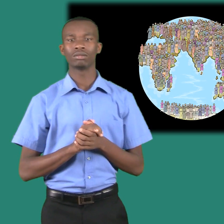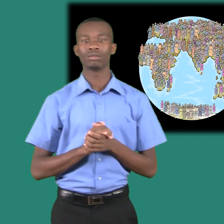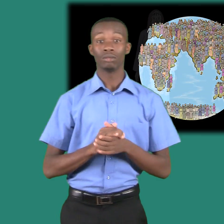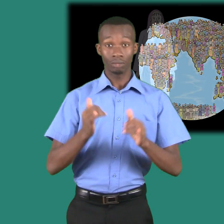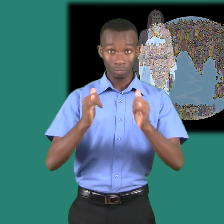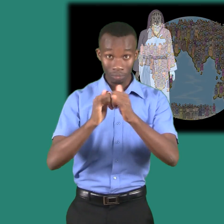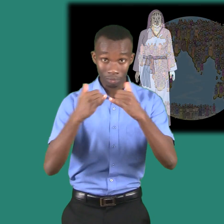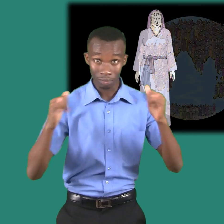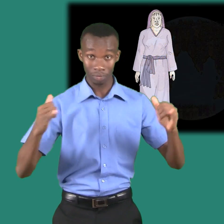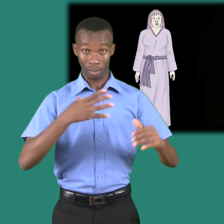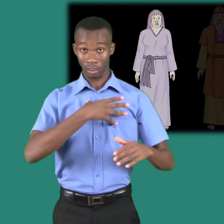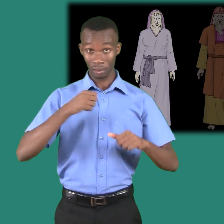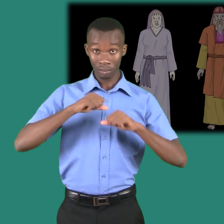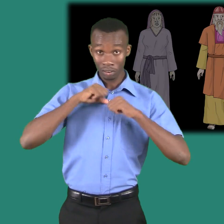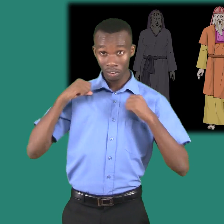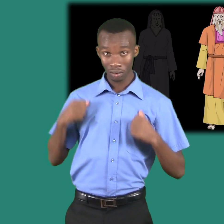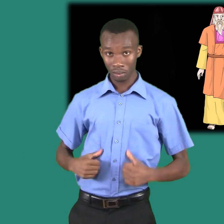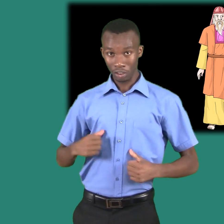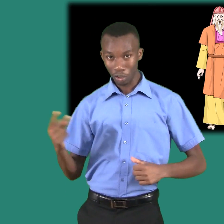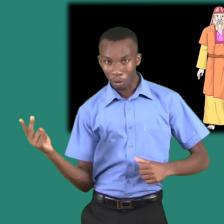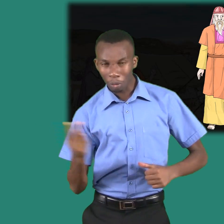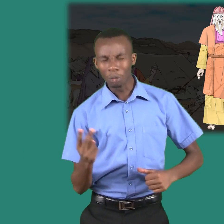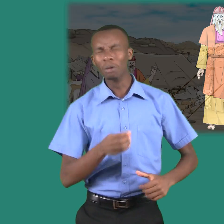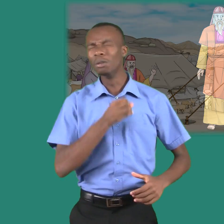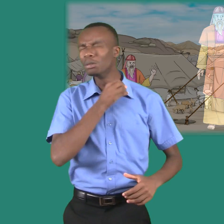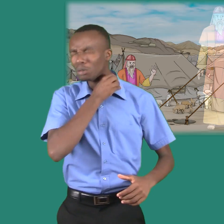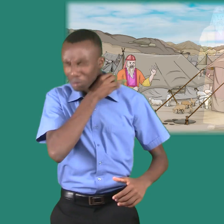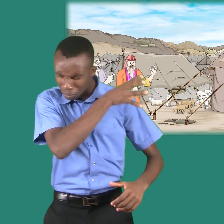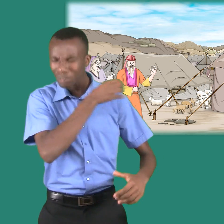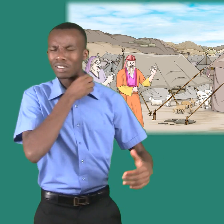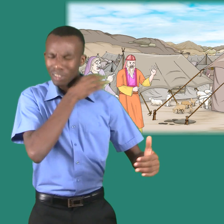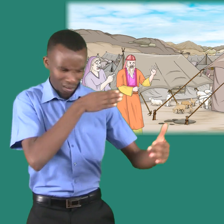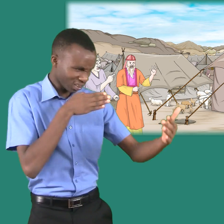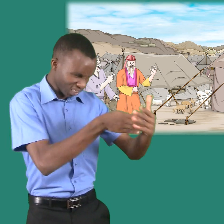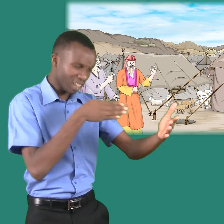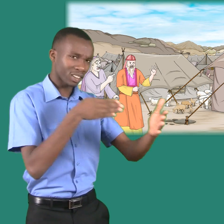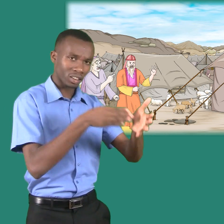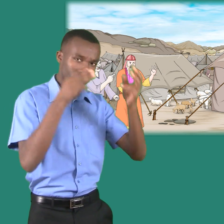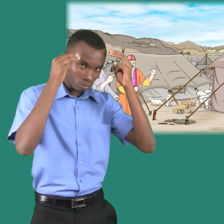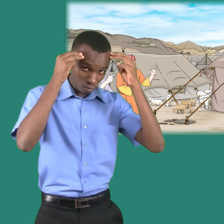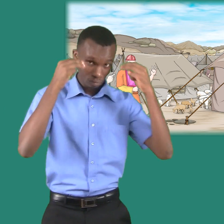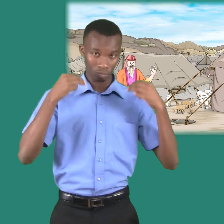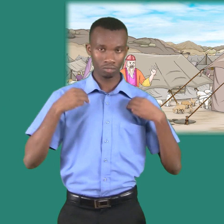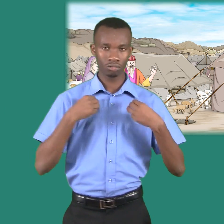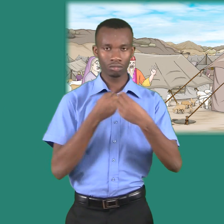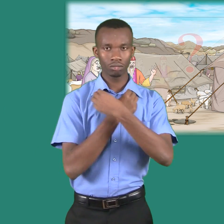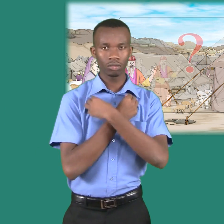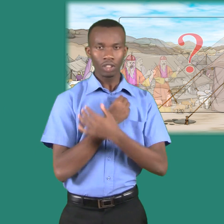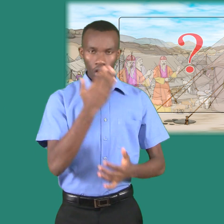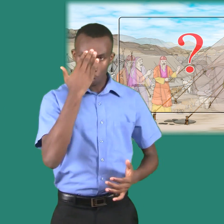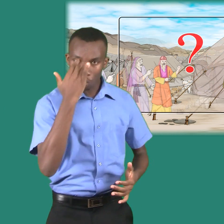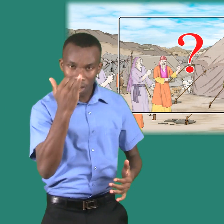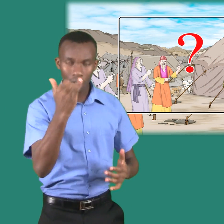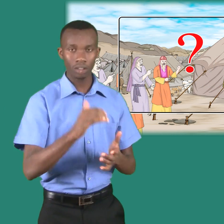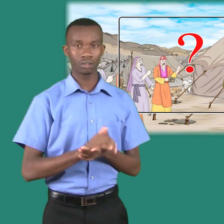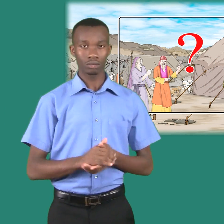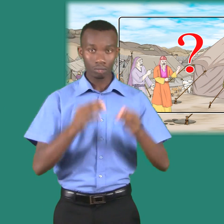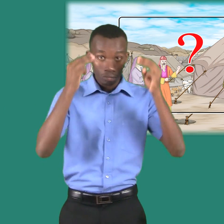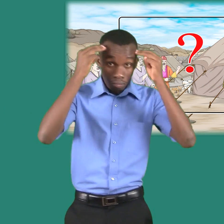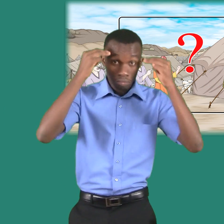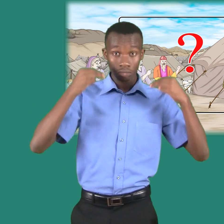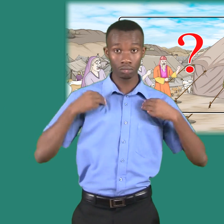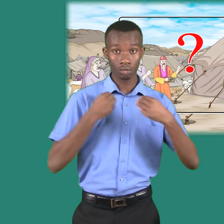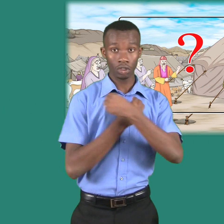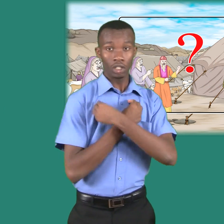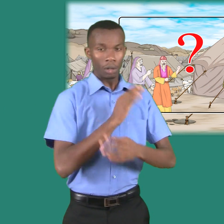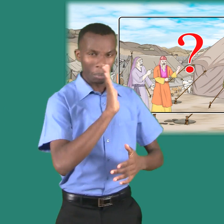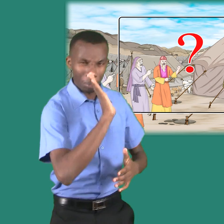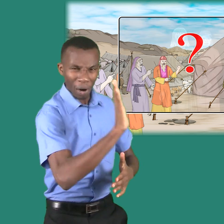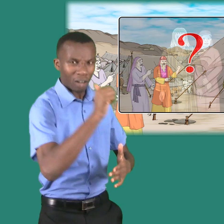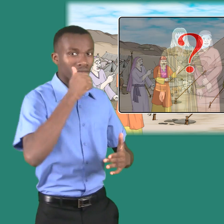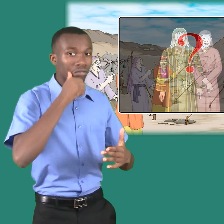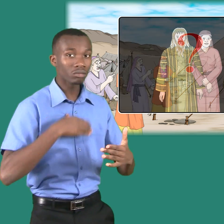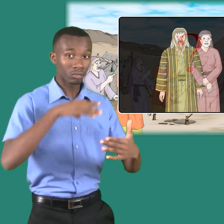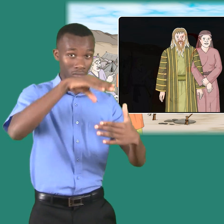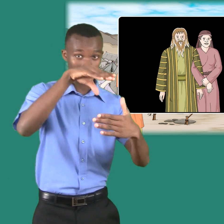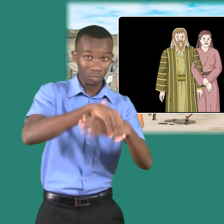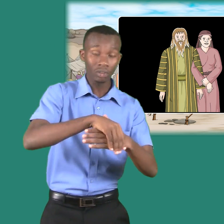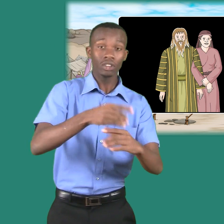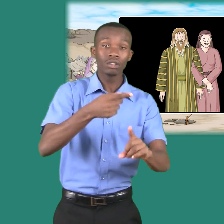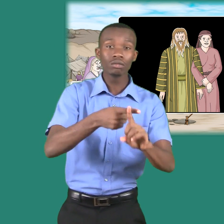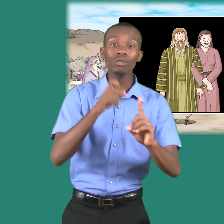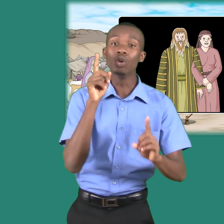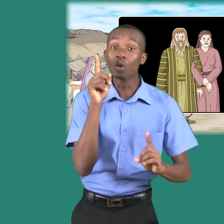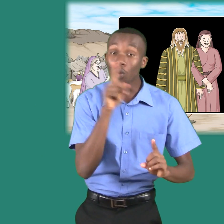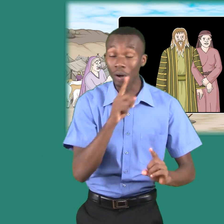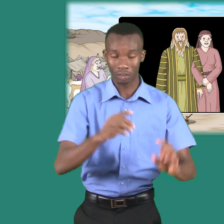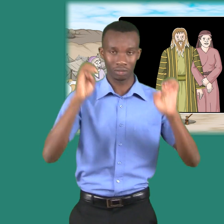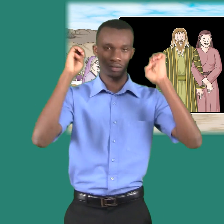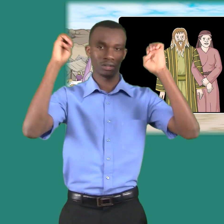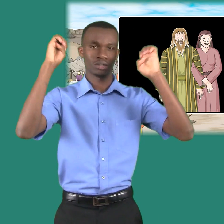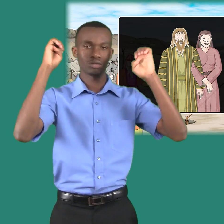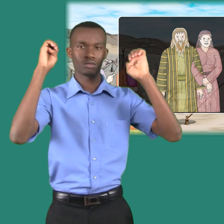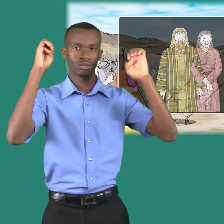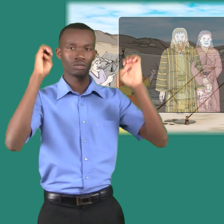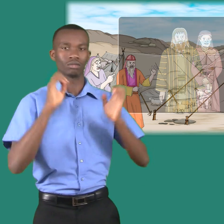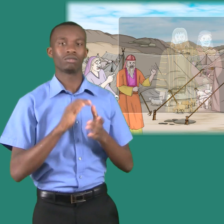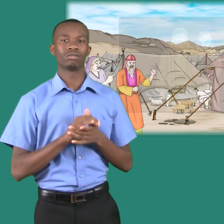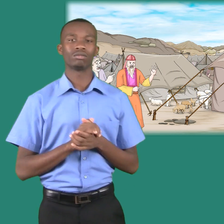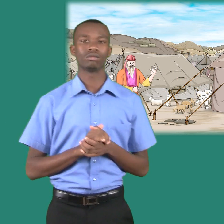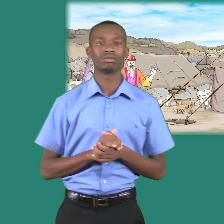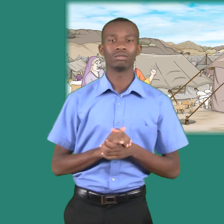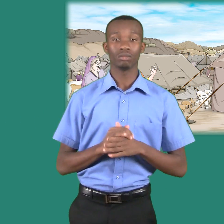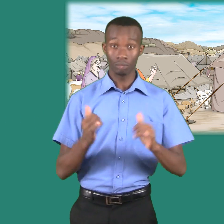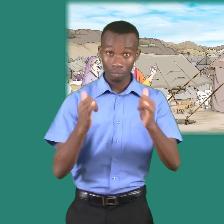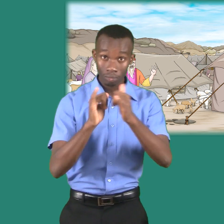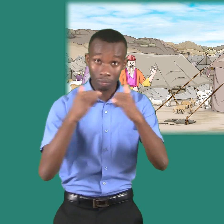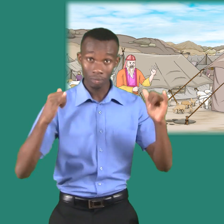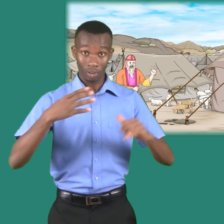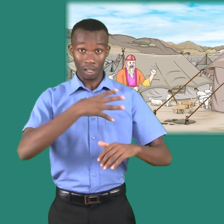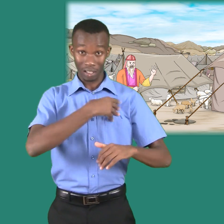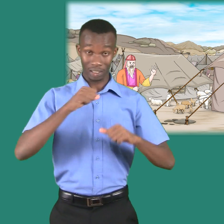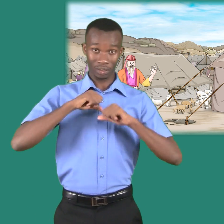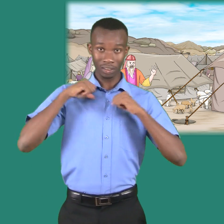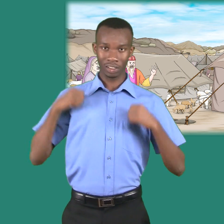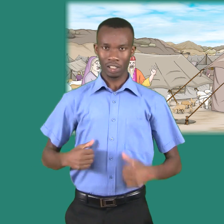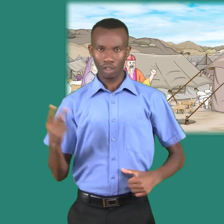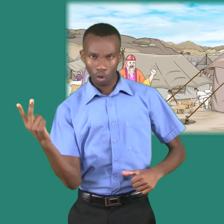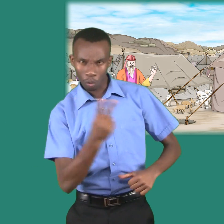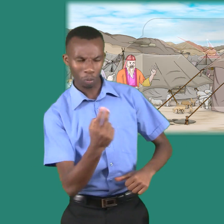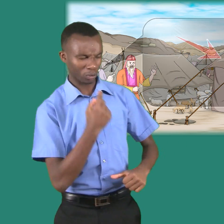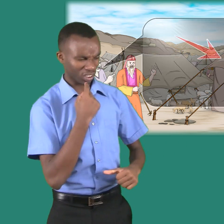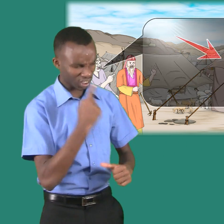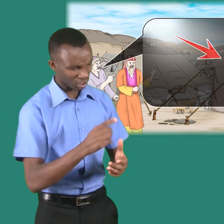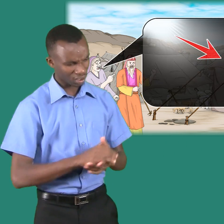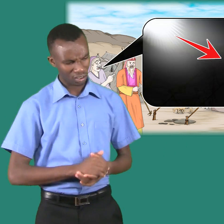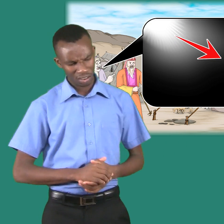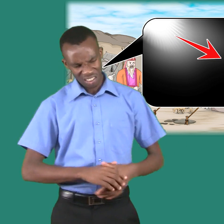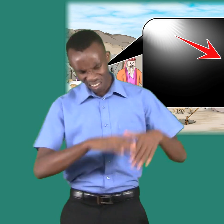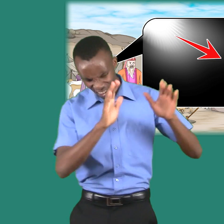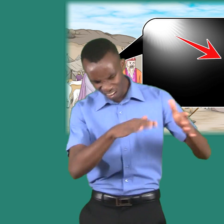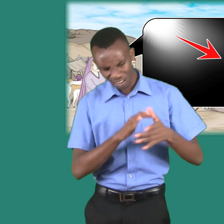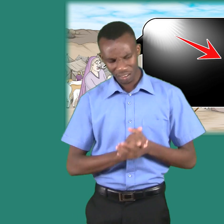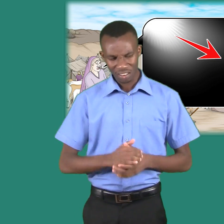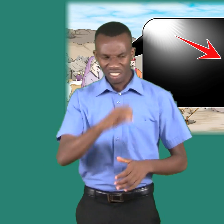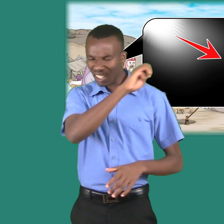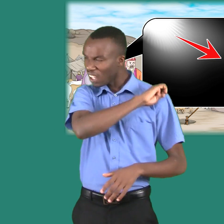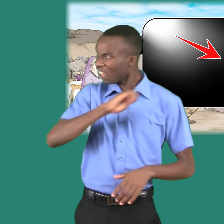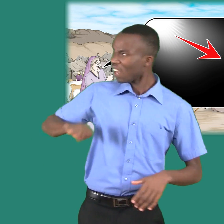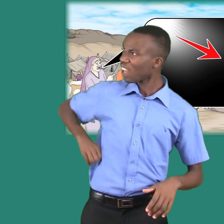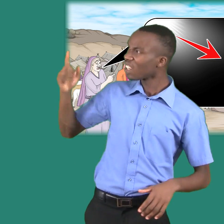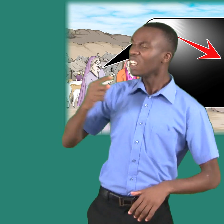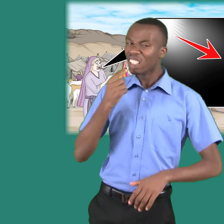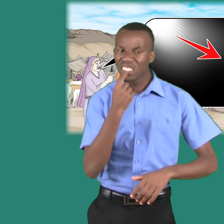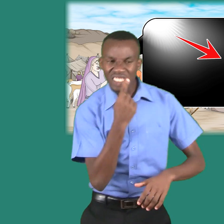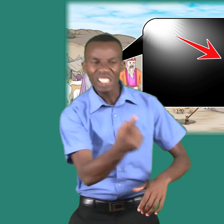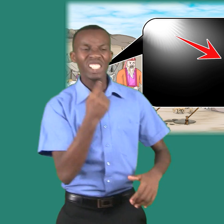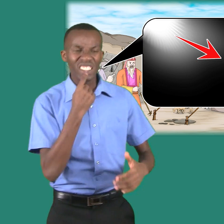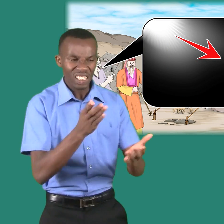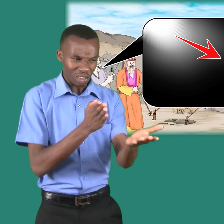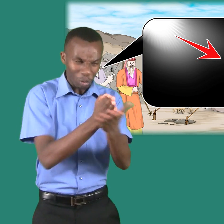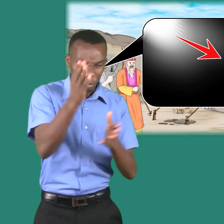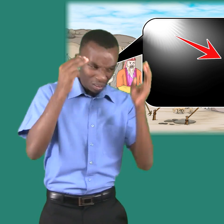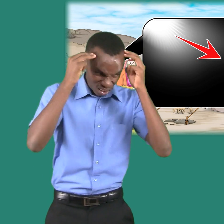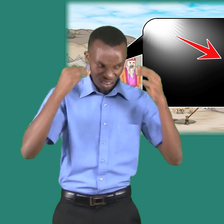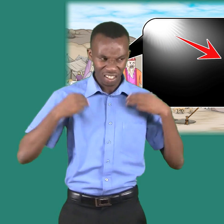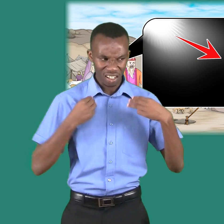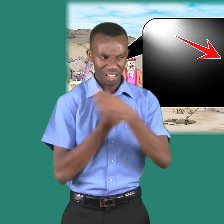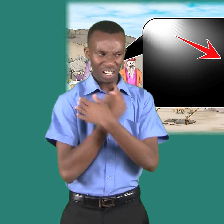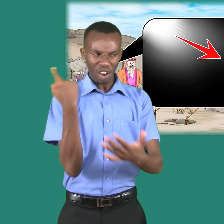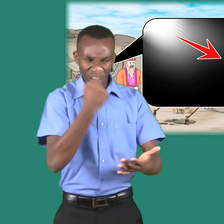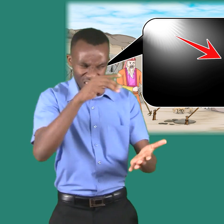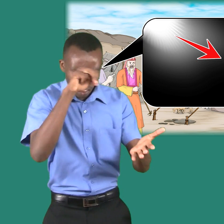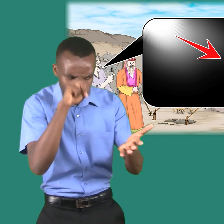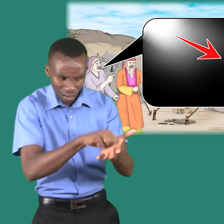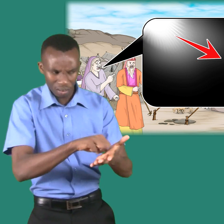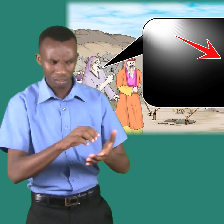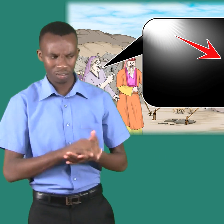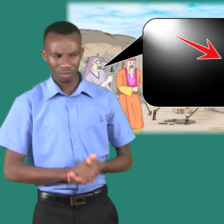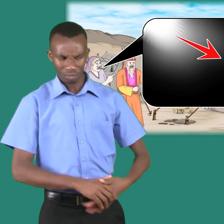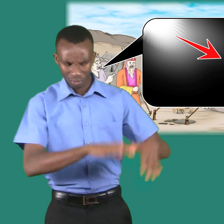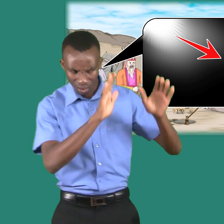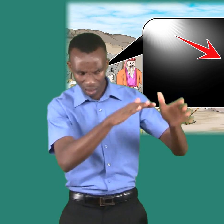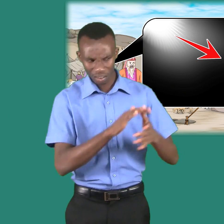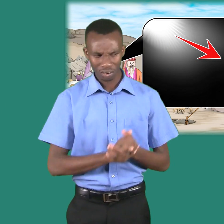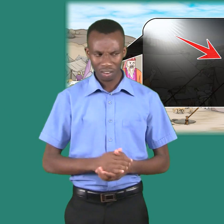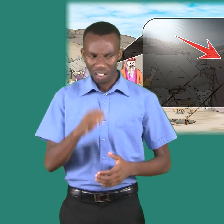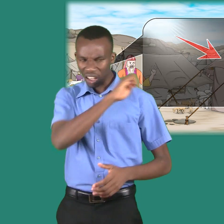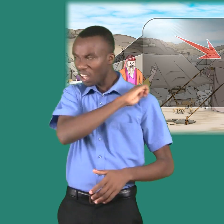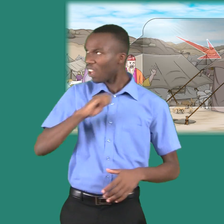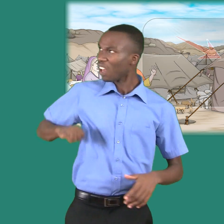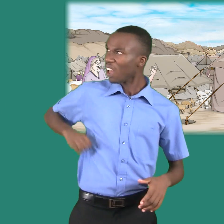Then Miriam and Aaron criticized Moses because of the Cushite woman he had married, for he had taken a Cushite wife.